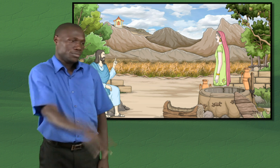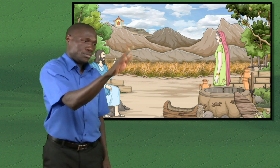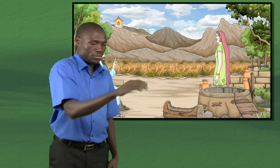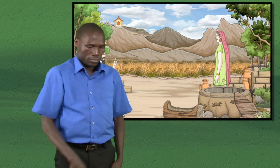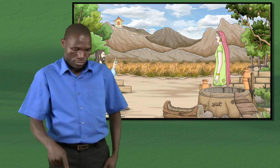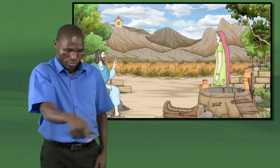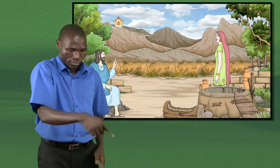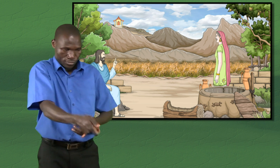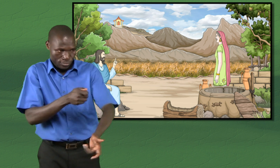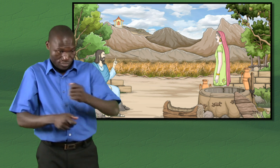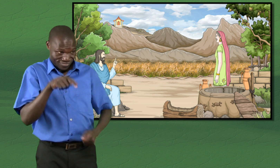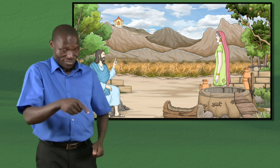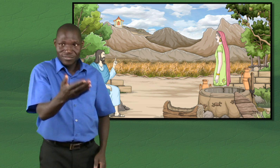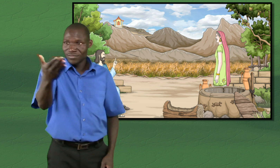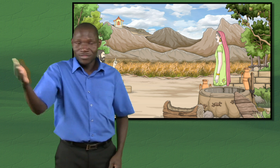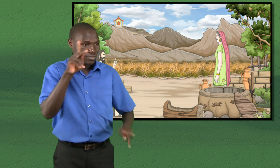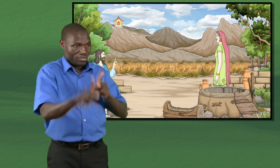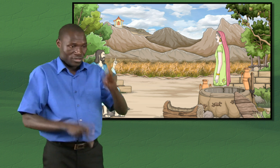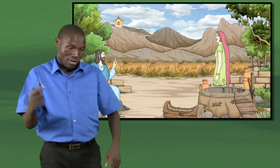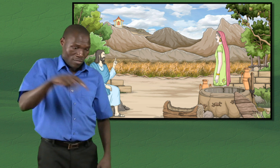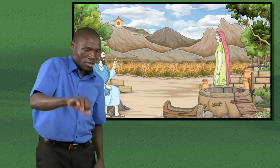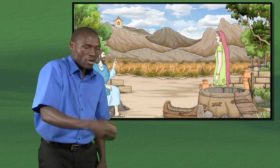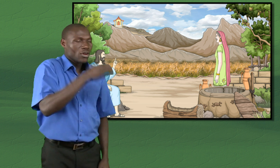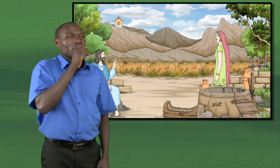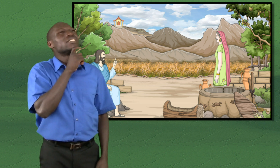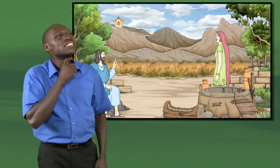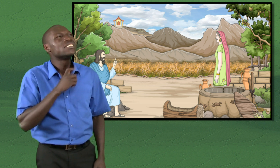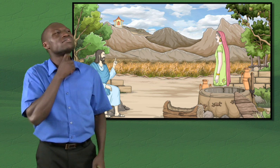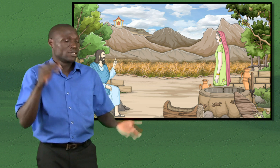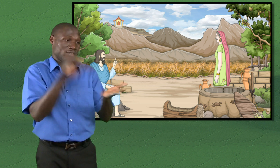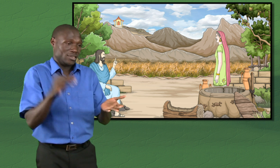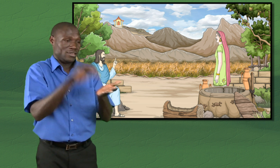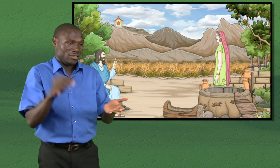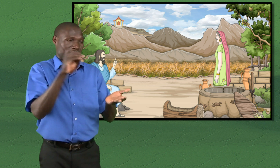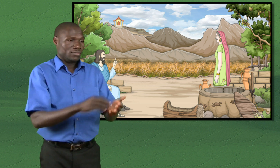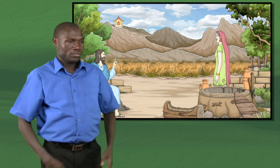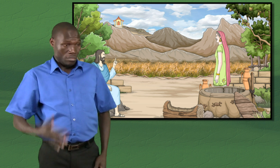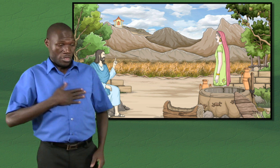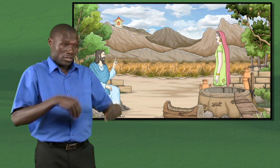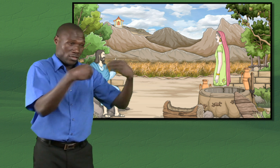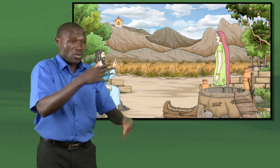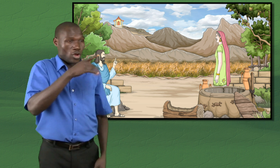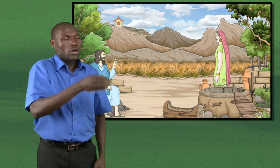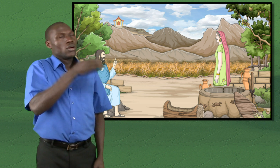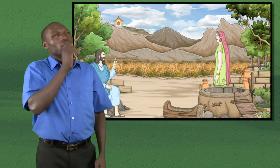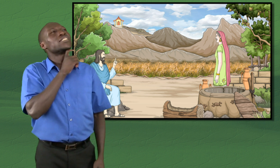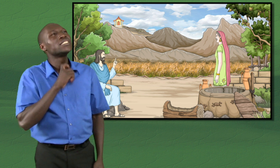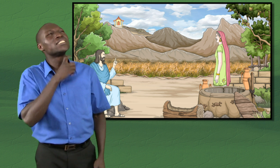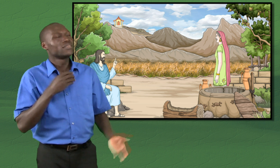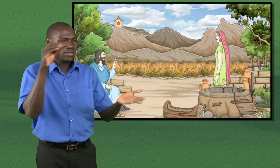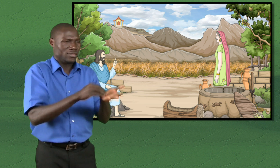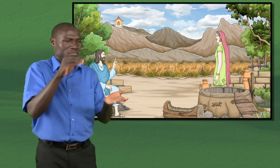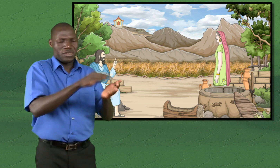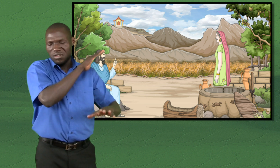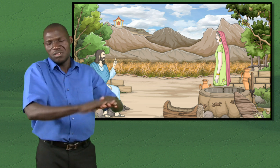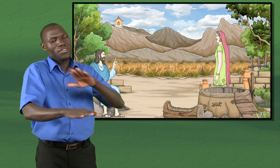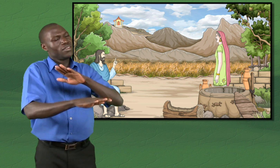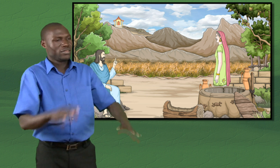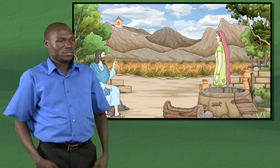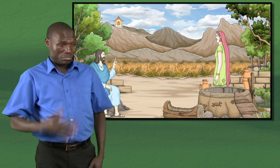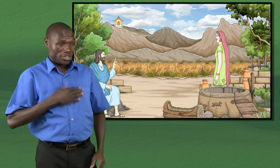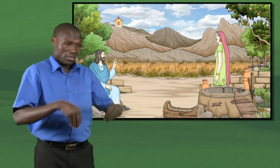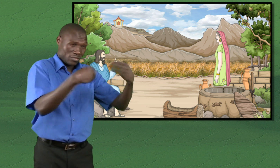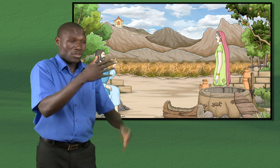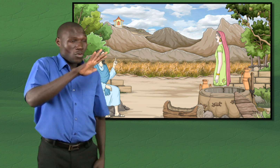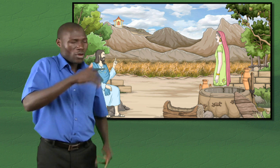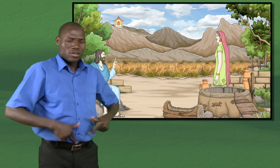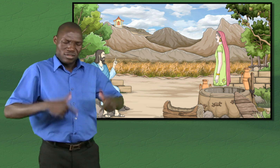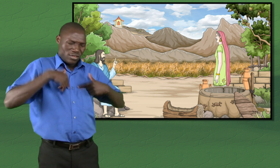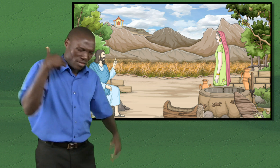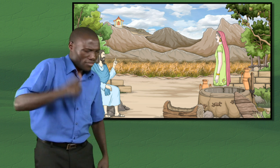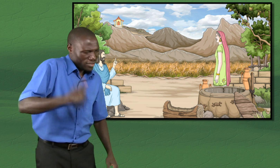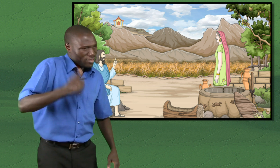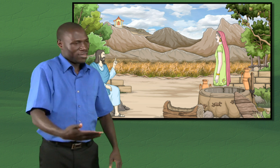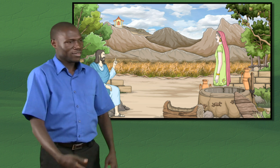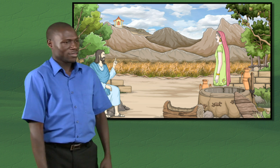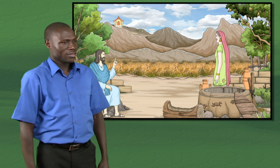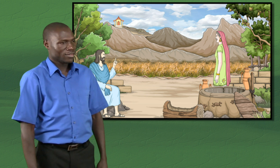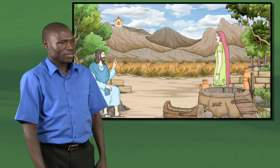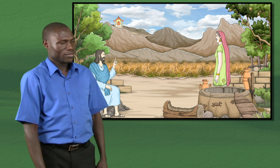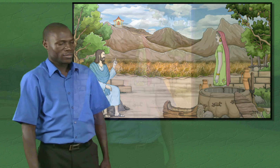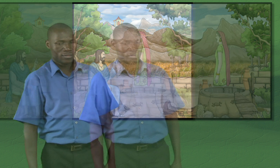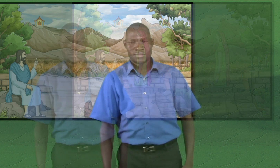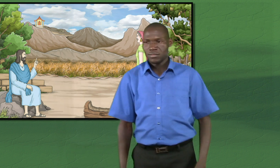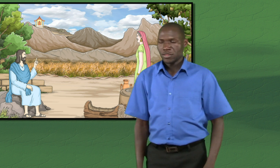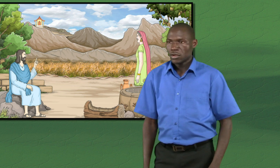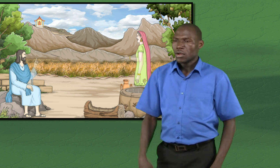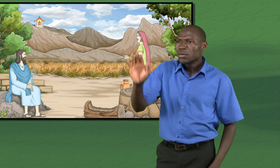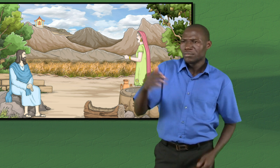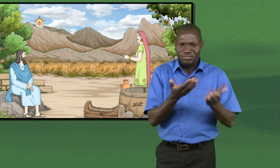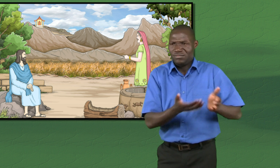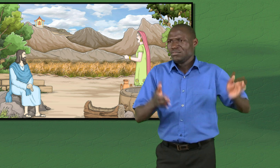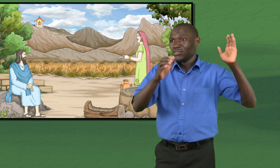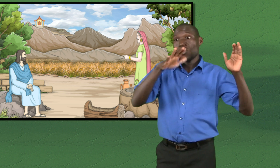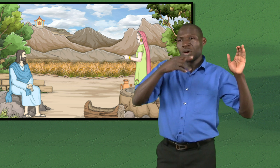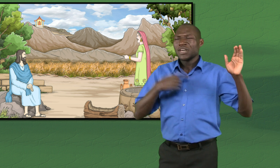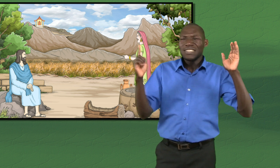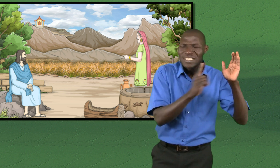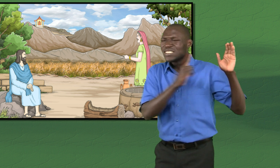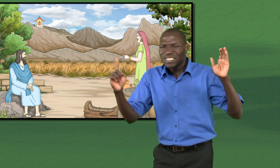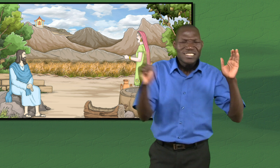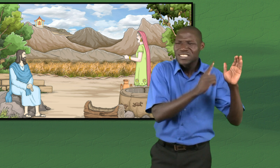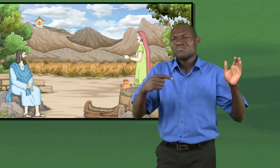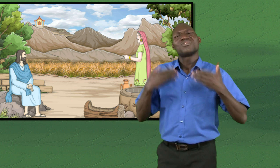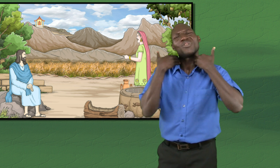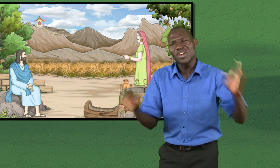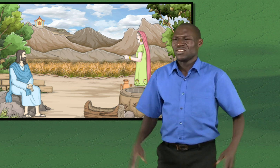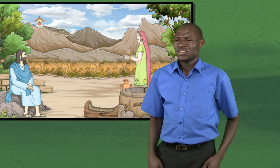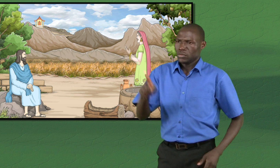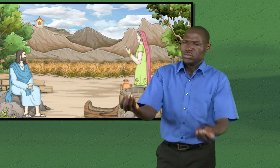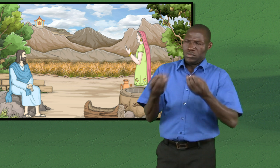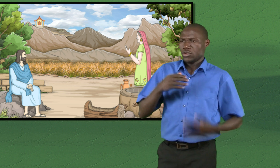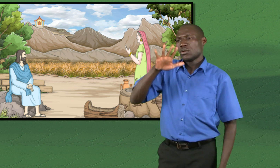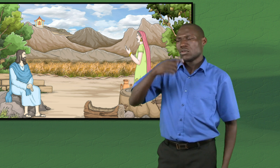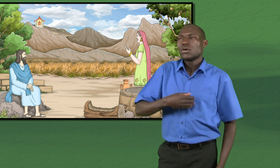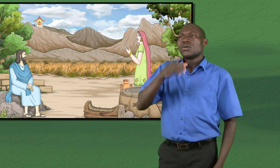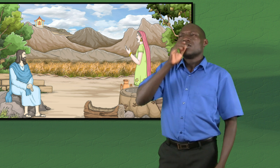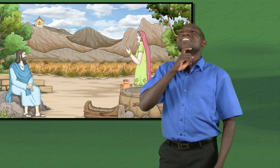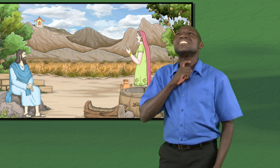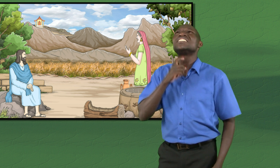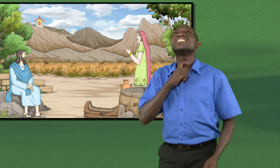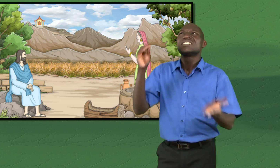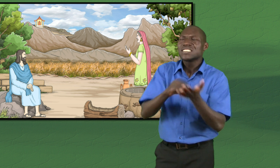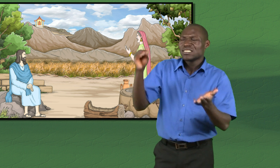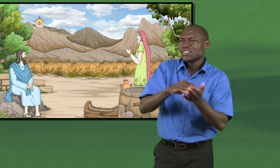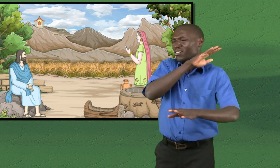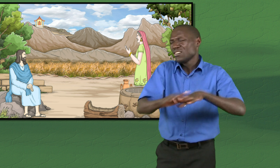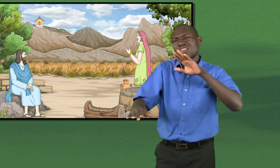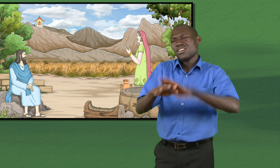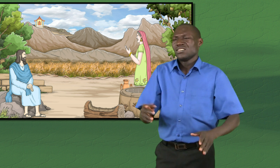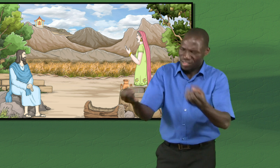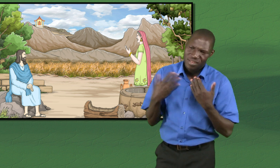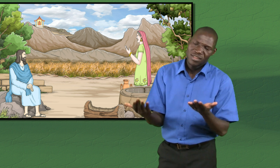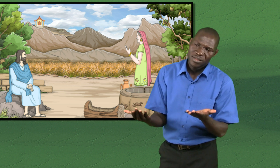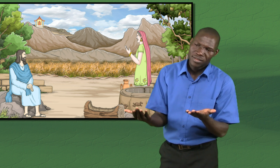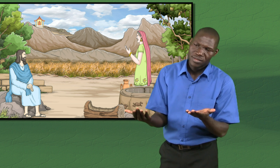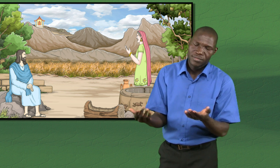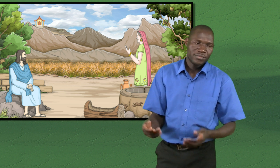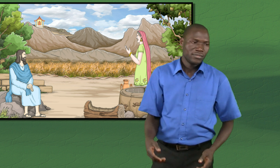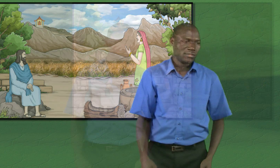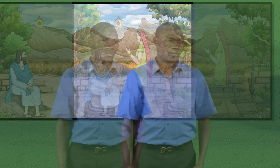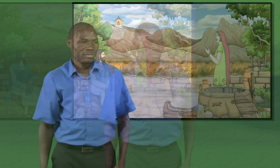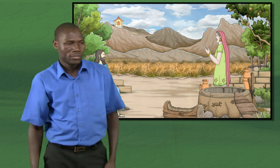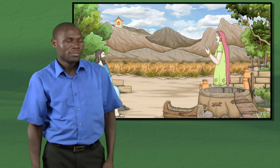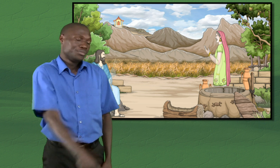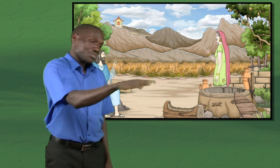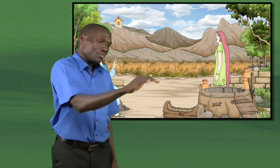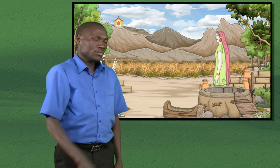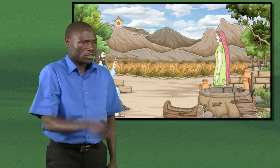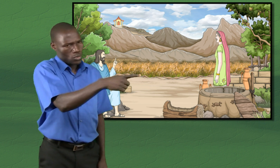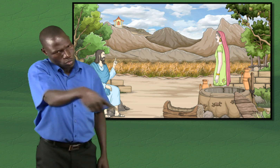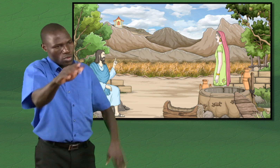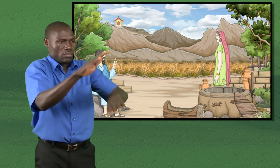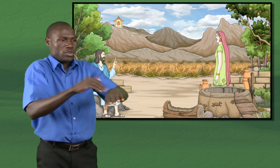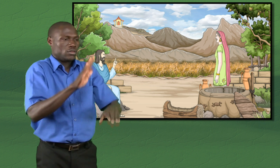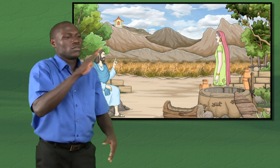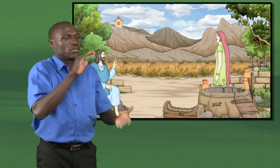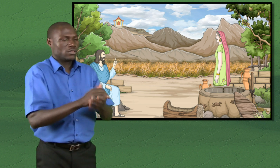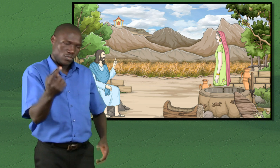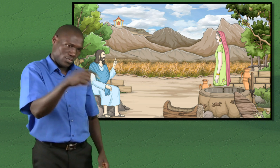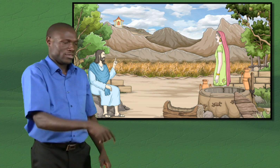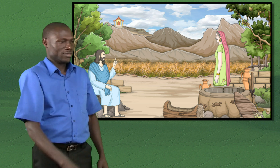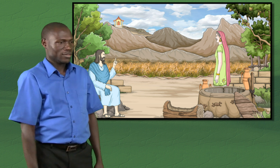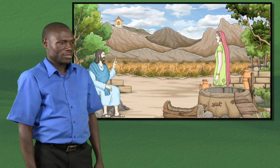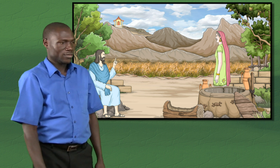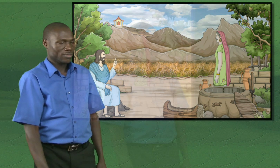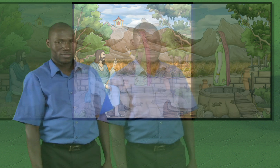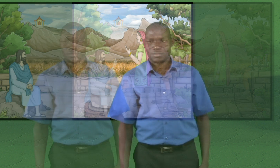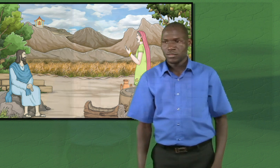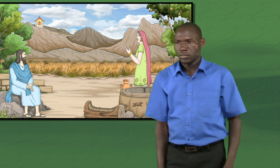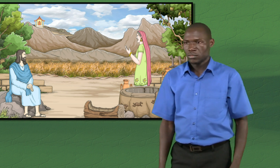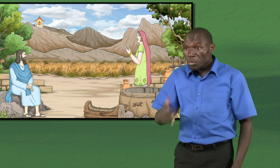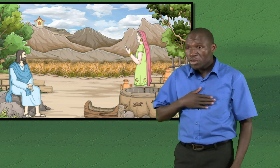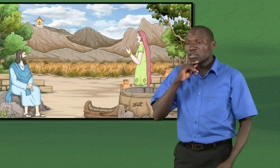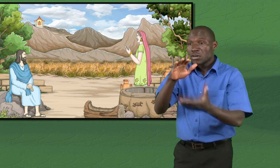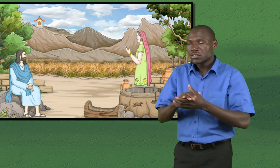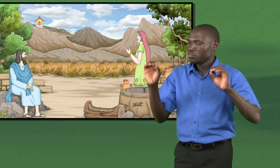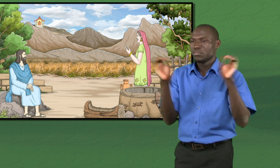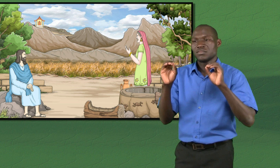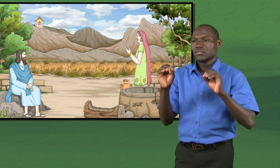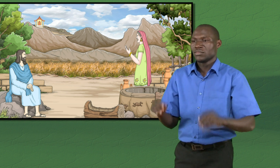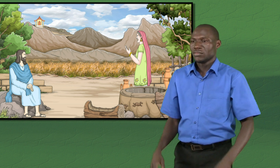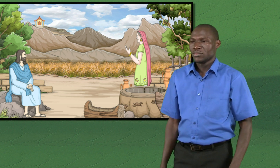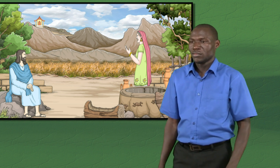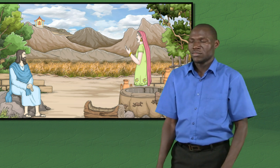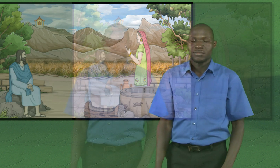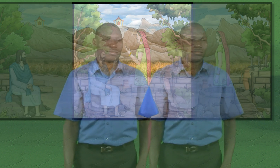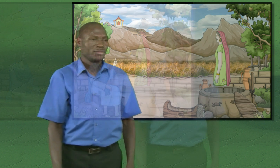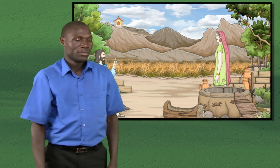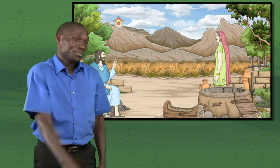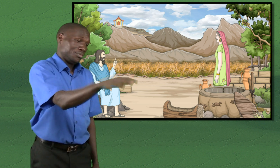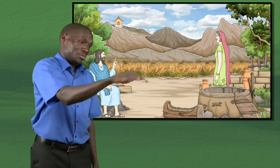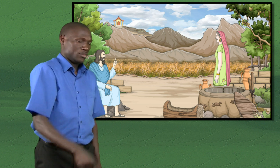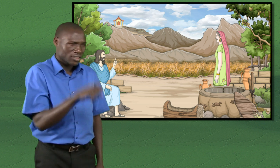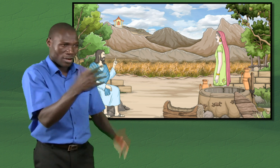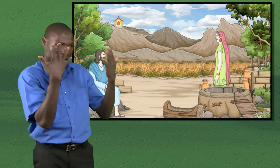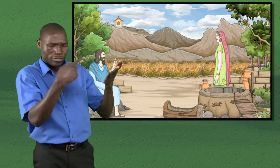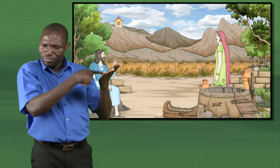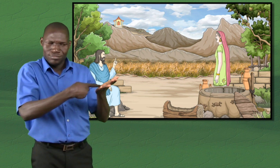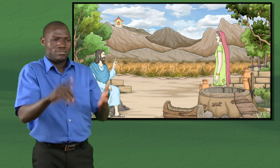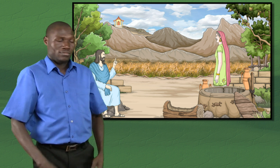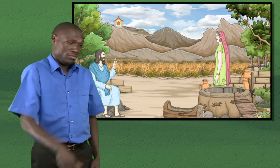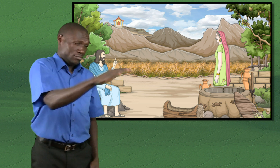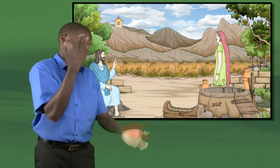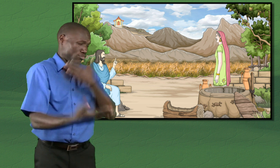Indeed, the water I give him will become in him a fount of water springing up to eternal life.” The woman said to Him, “Sir, give me this water so that I will not get thirsty and have to keep coming here to draw water.” Jesus told her, “Go, call your husband and come back.” “I have no husband,” the woman replied.